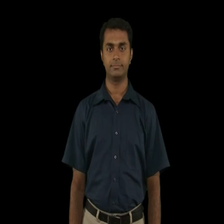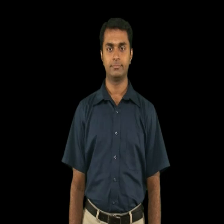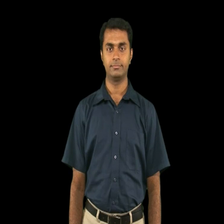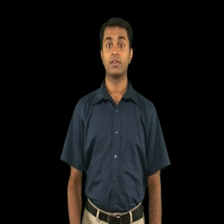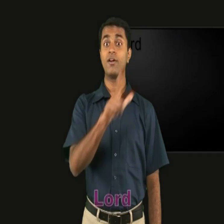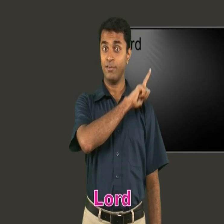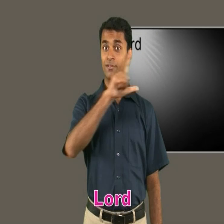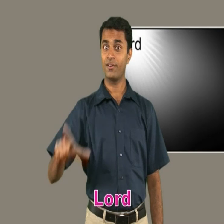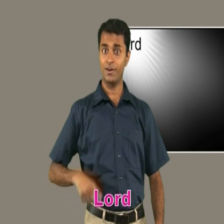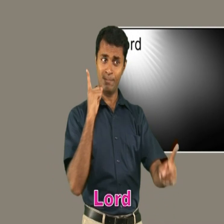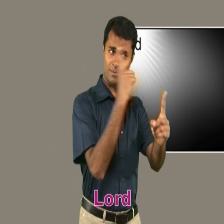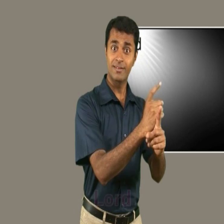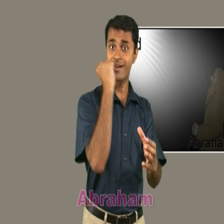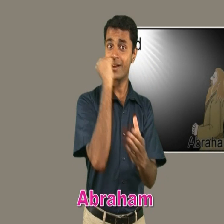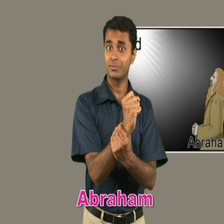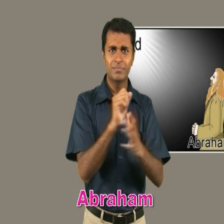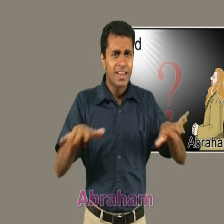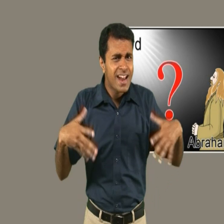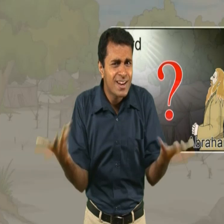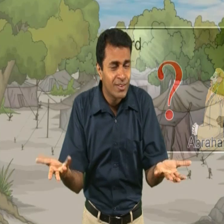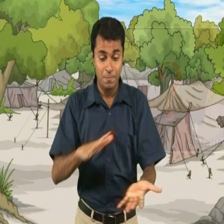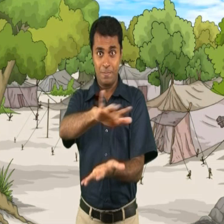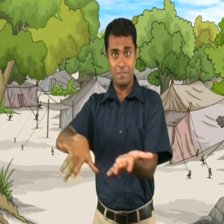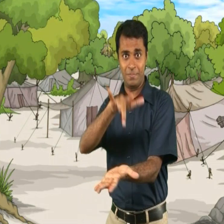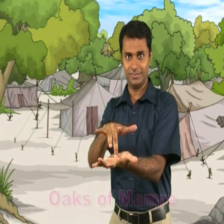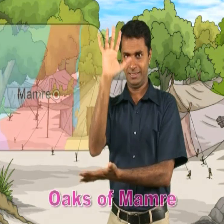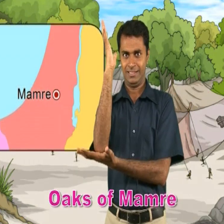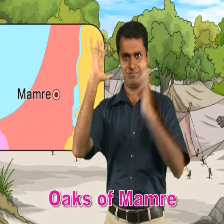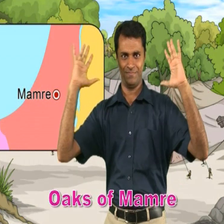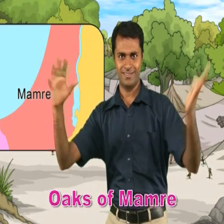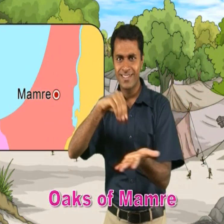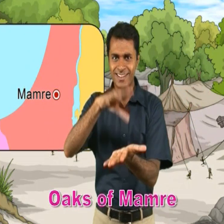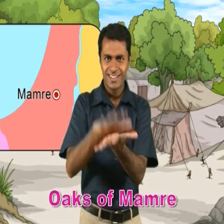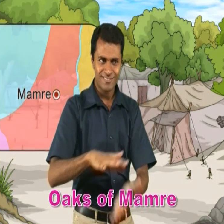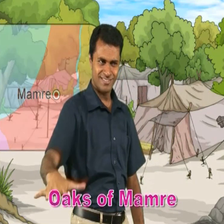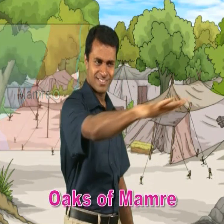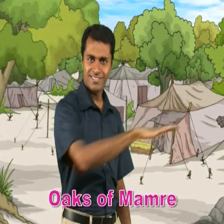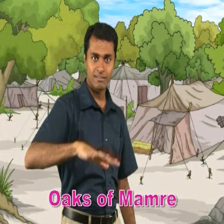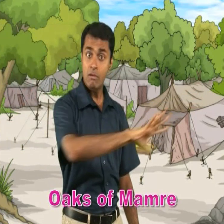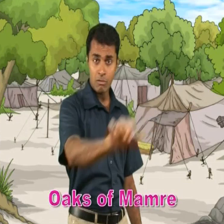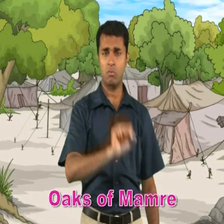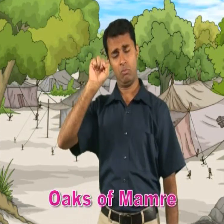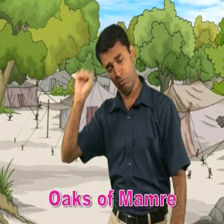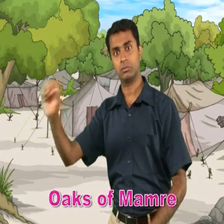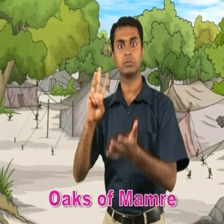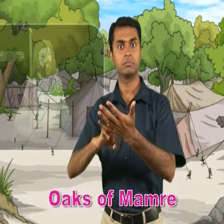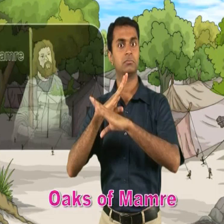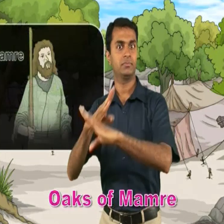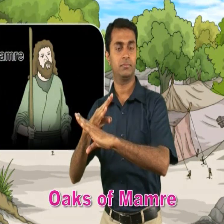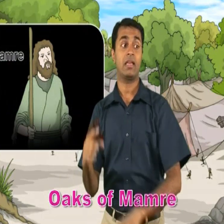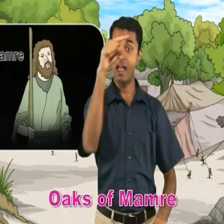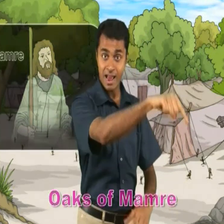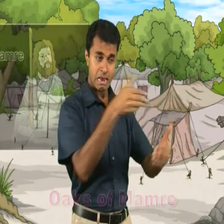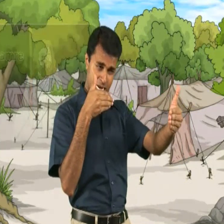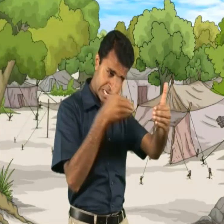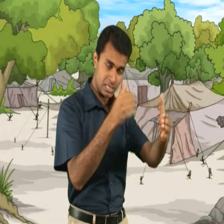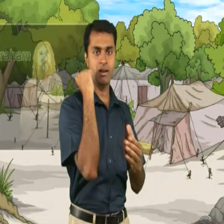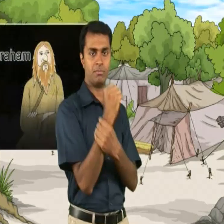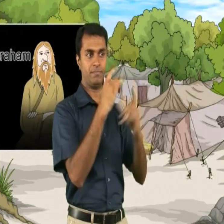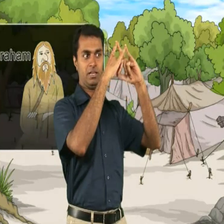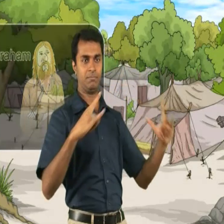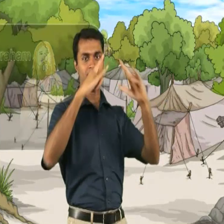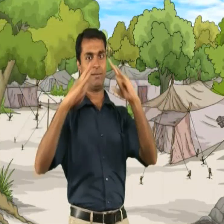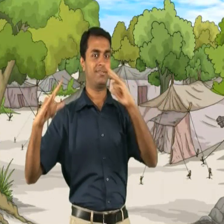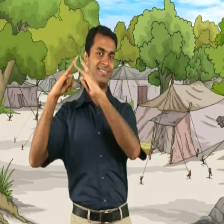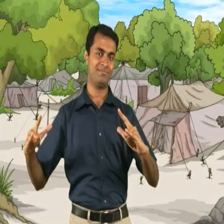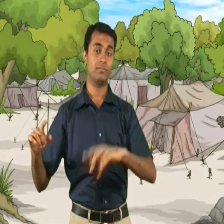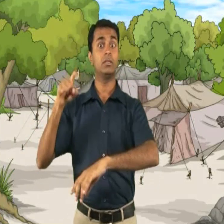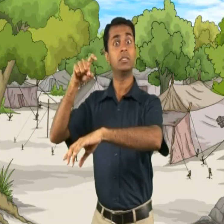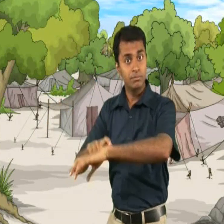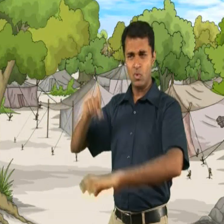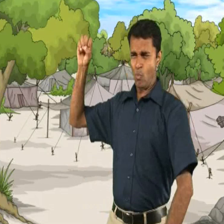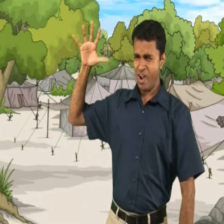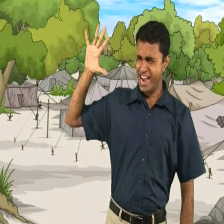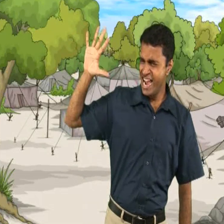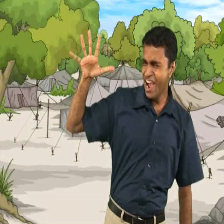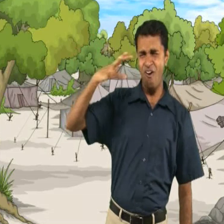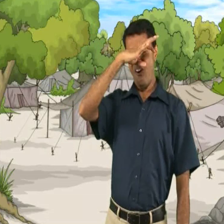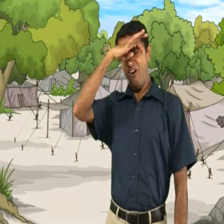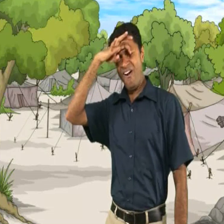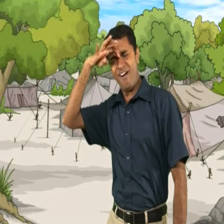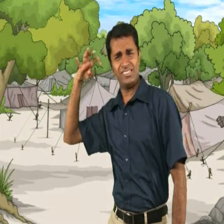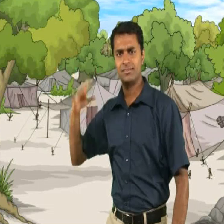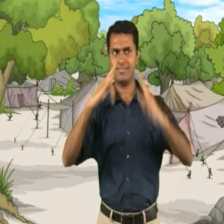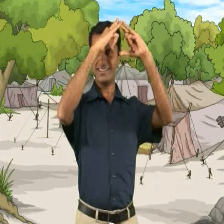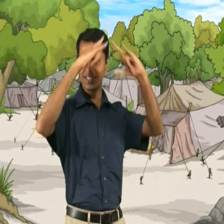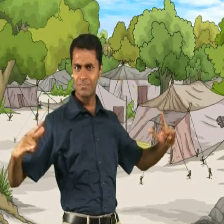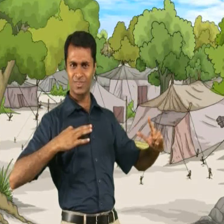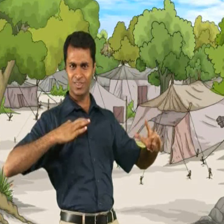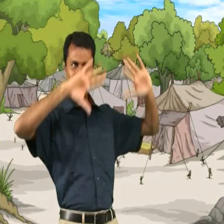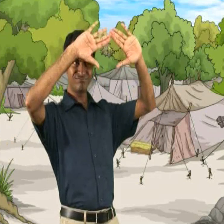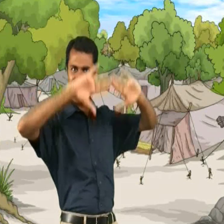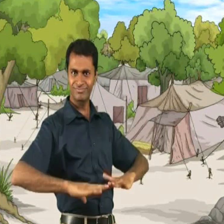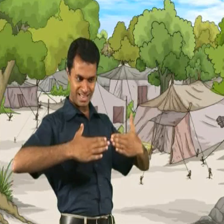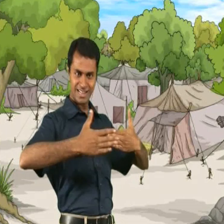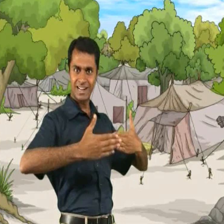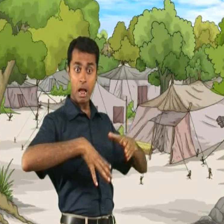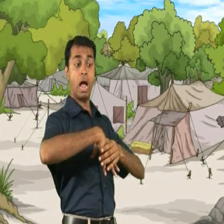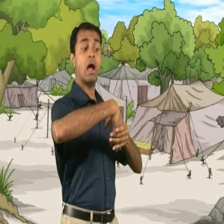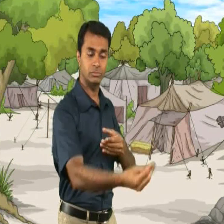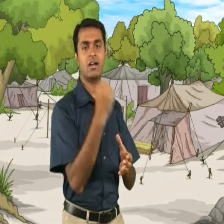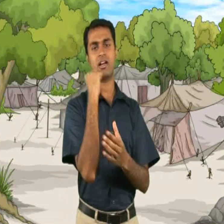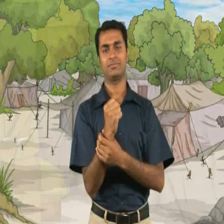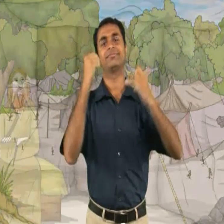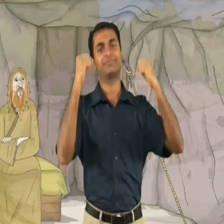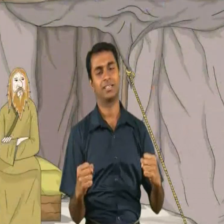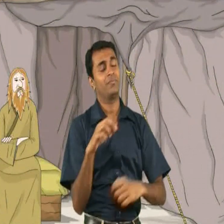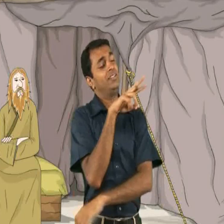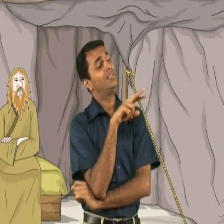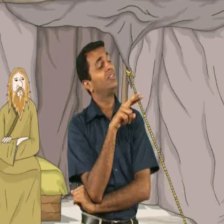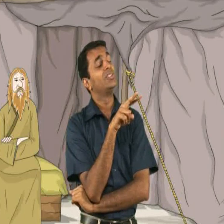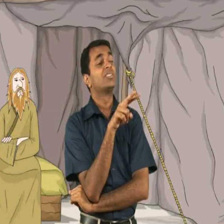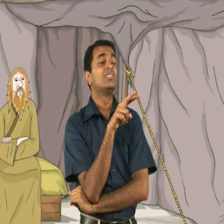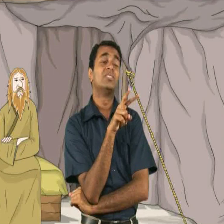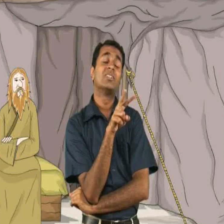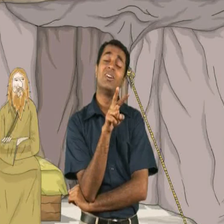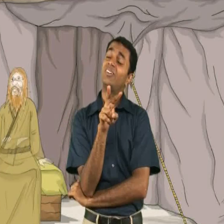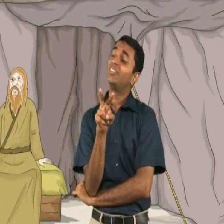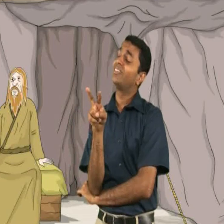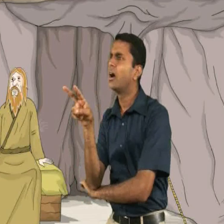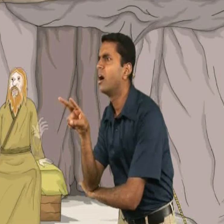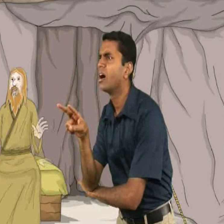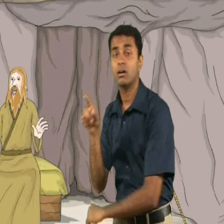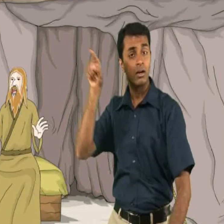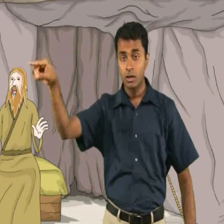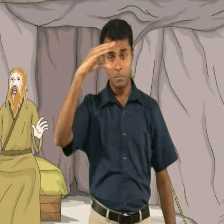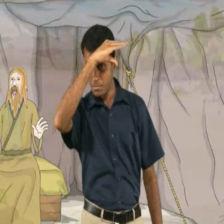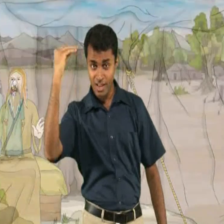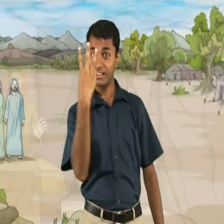Then the LORD appeared to Abraham by the Oaks of Mamre in the heat of the day, while he was sitting at the entrance of his tent.